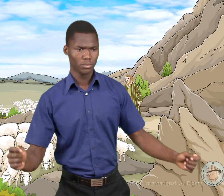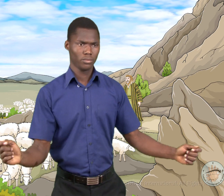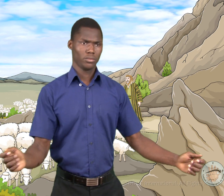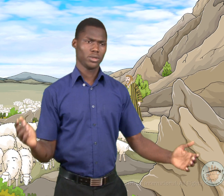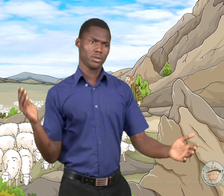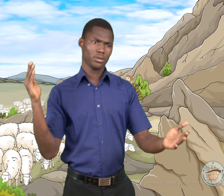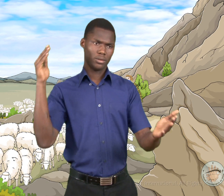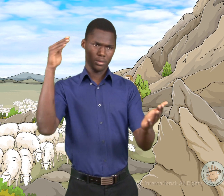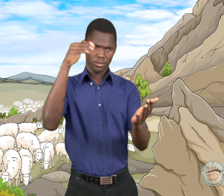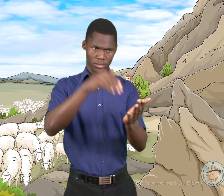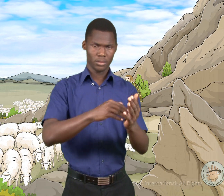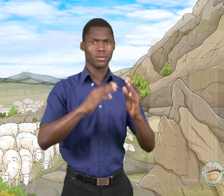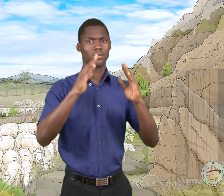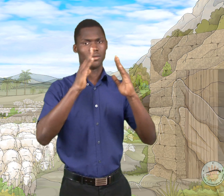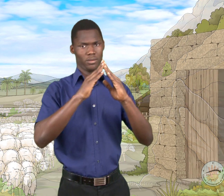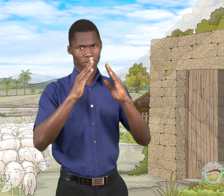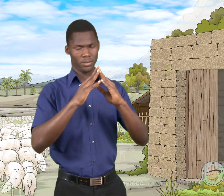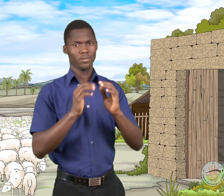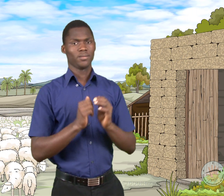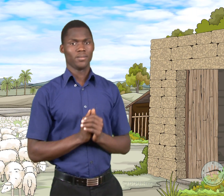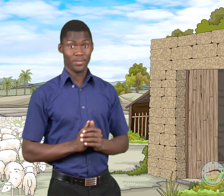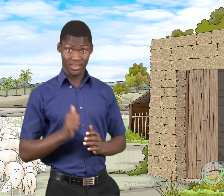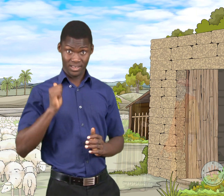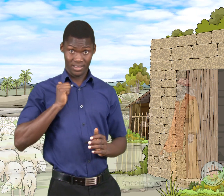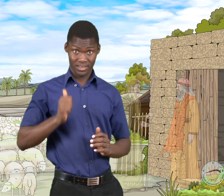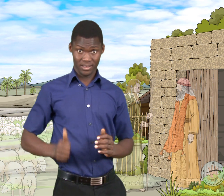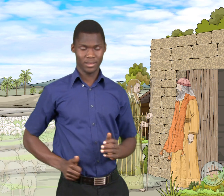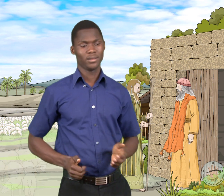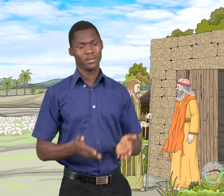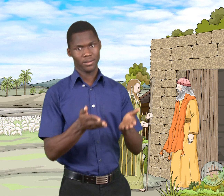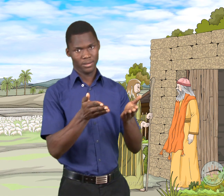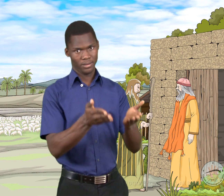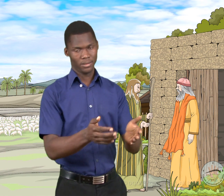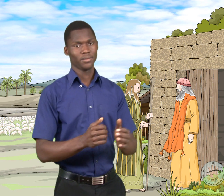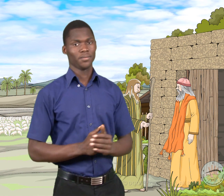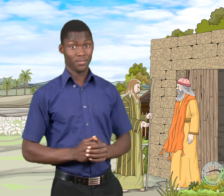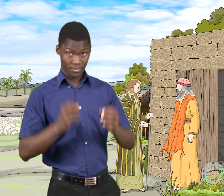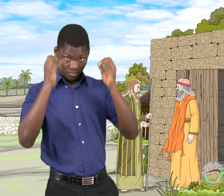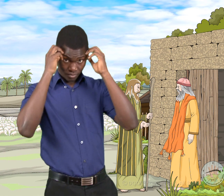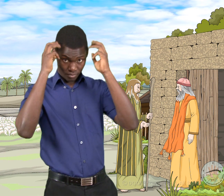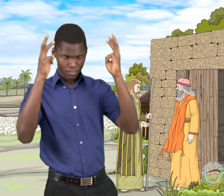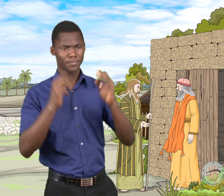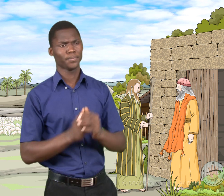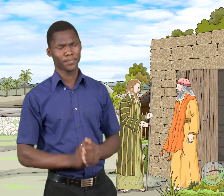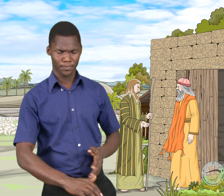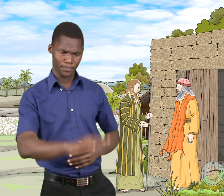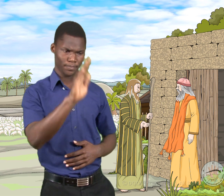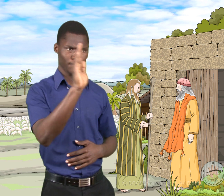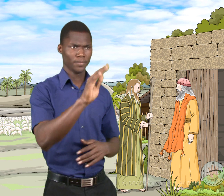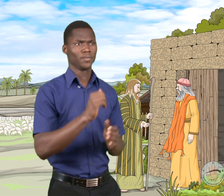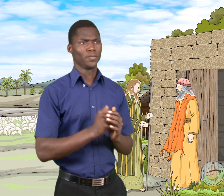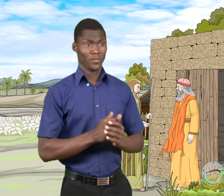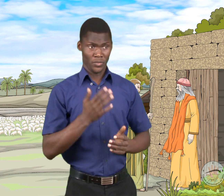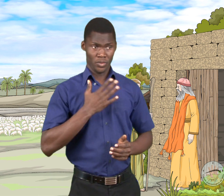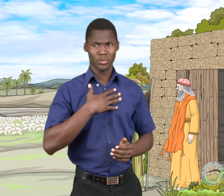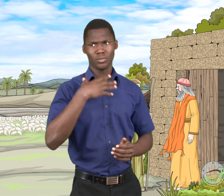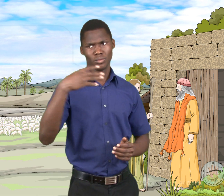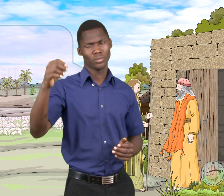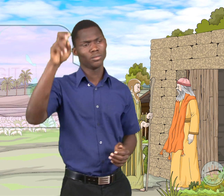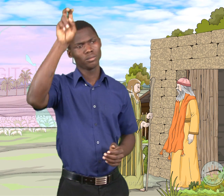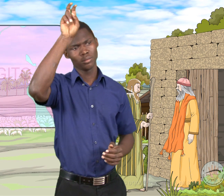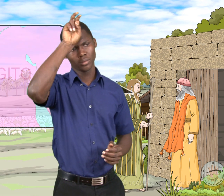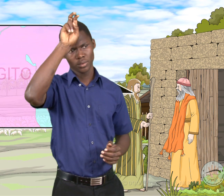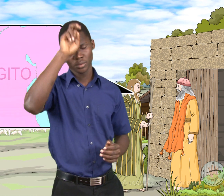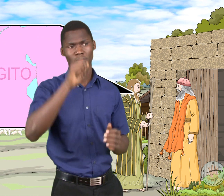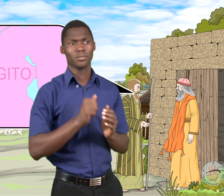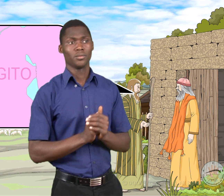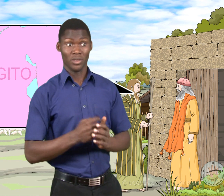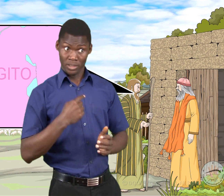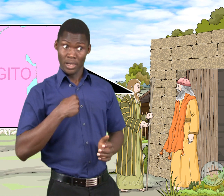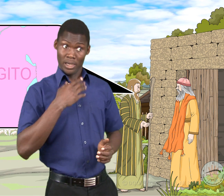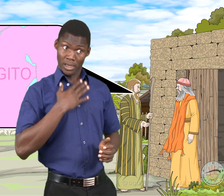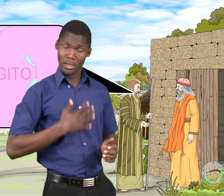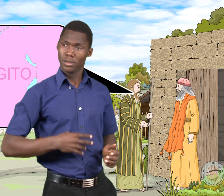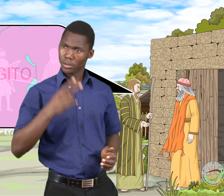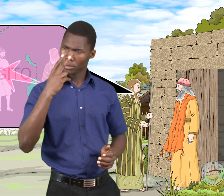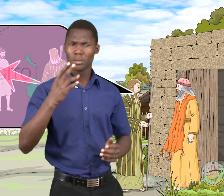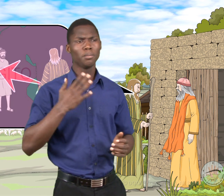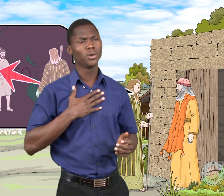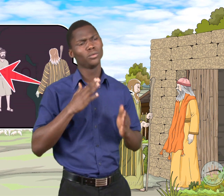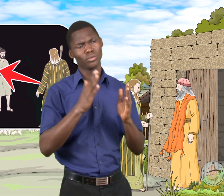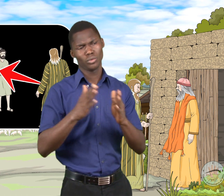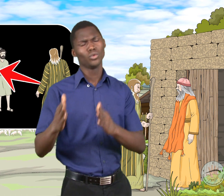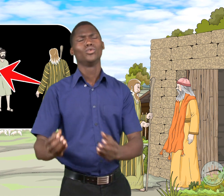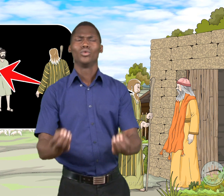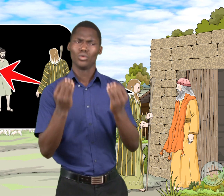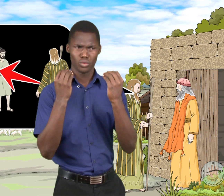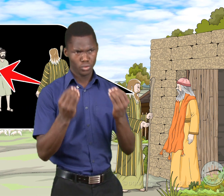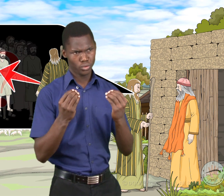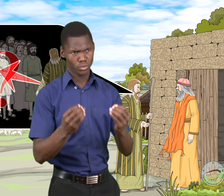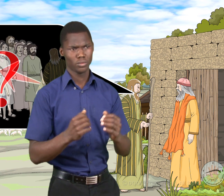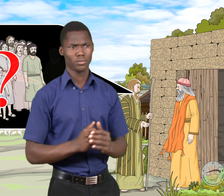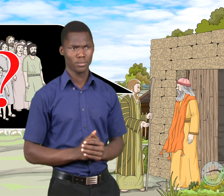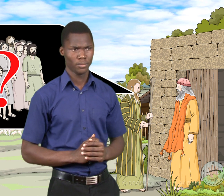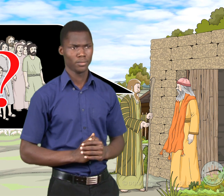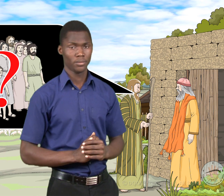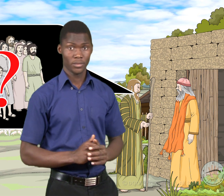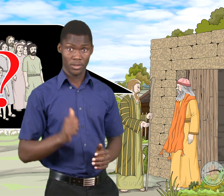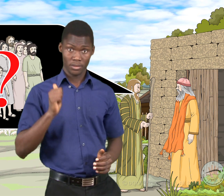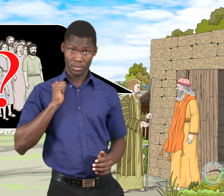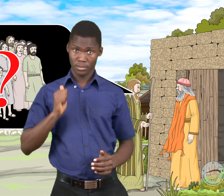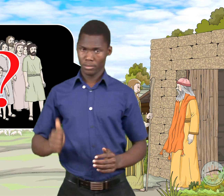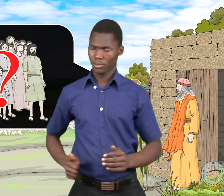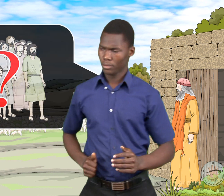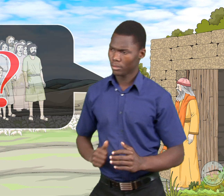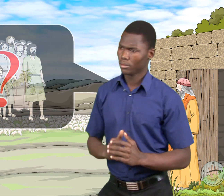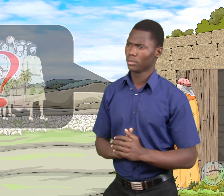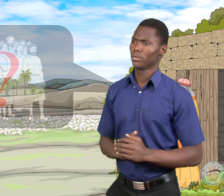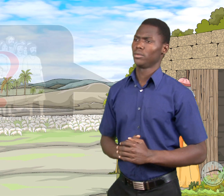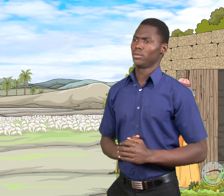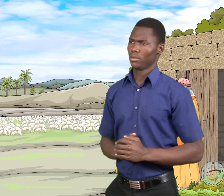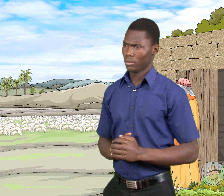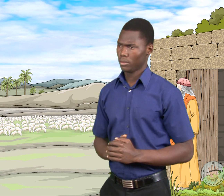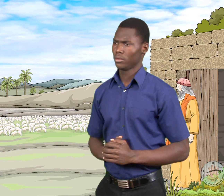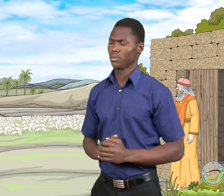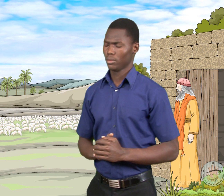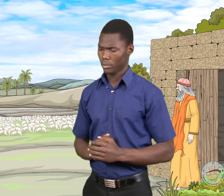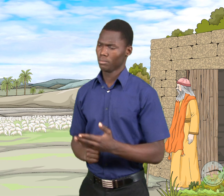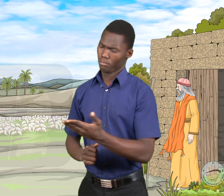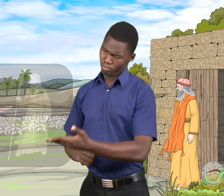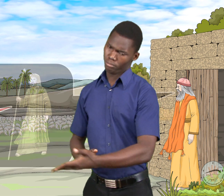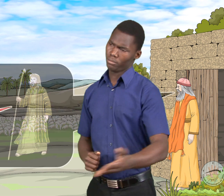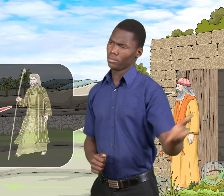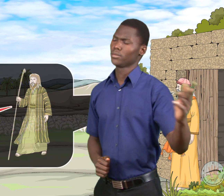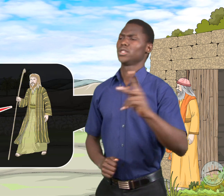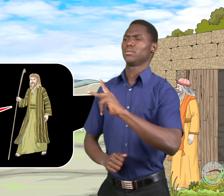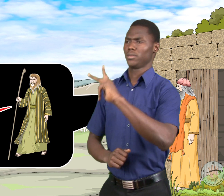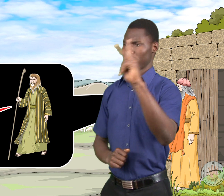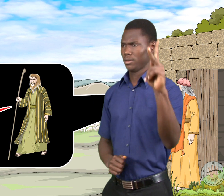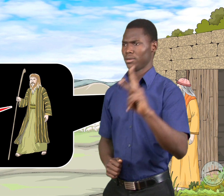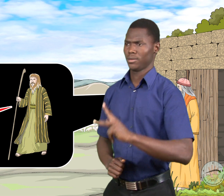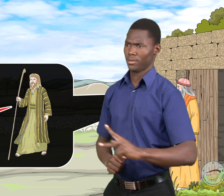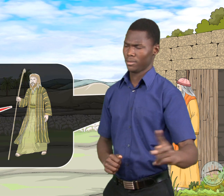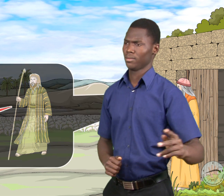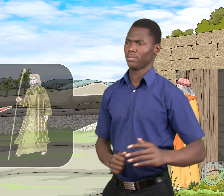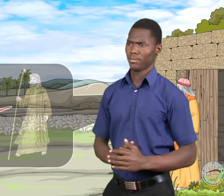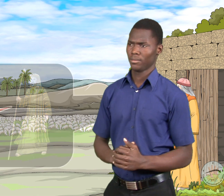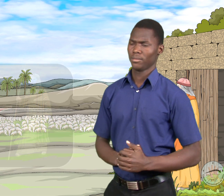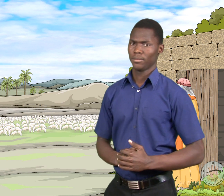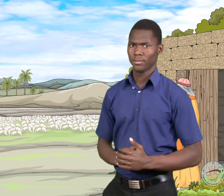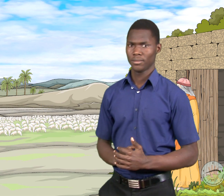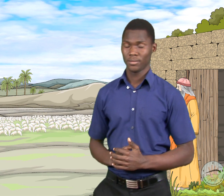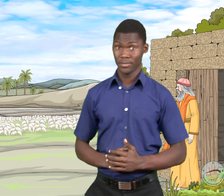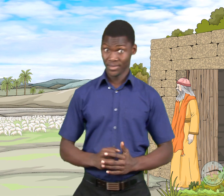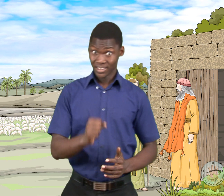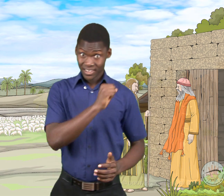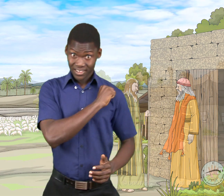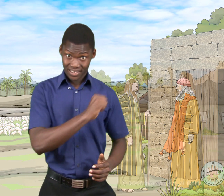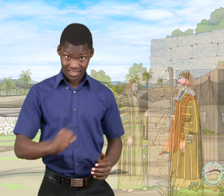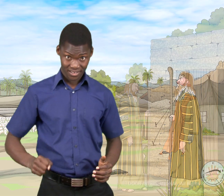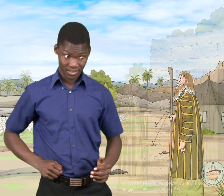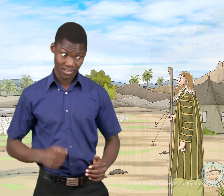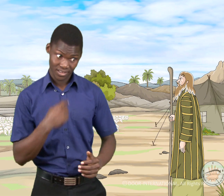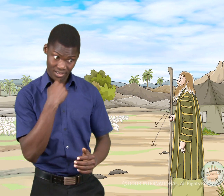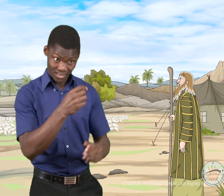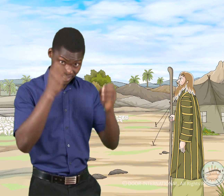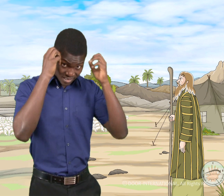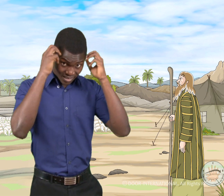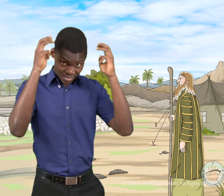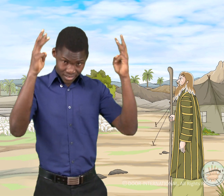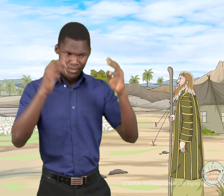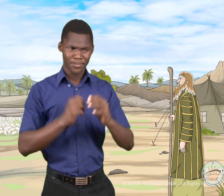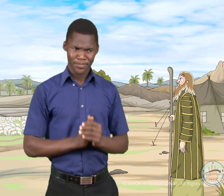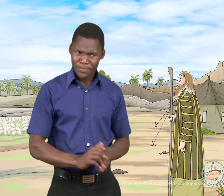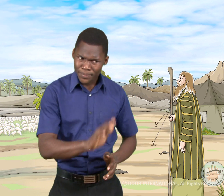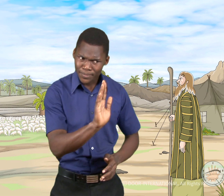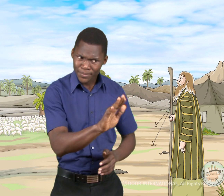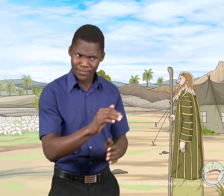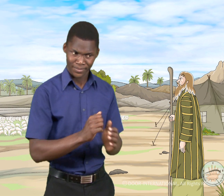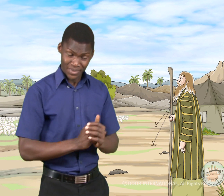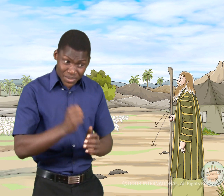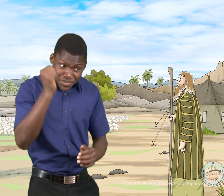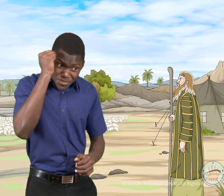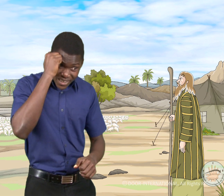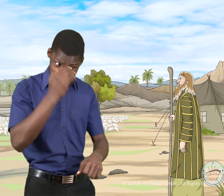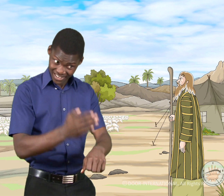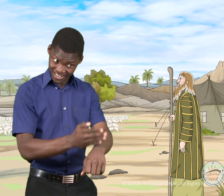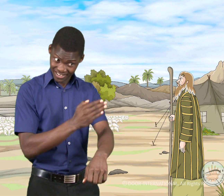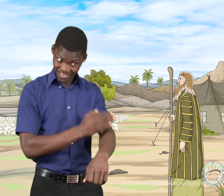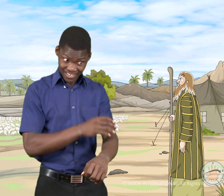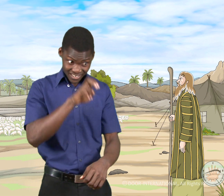Then Moses went back to his father-in-law Jethro and said to him, “Please let me return to my brothers in Egypt to see if they are still alive.”